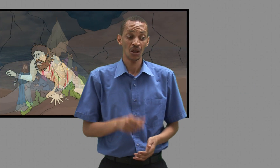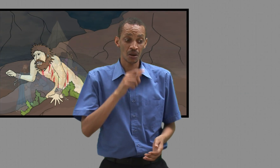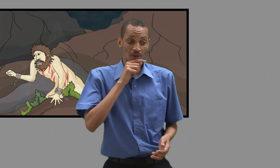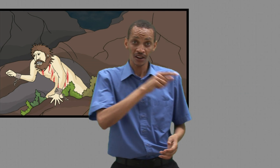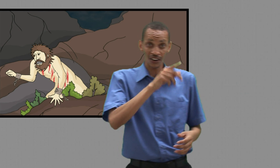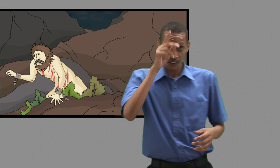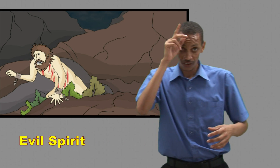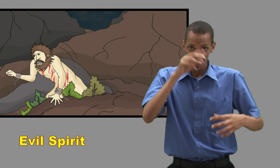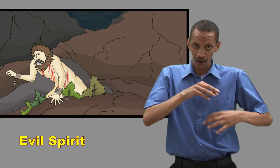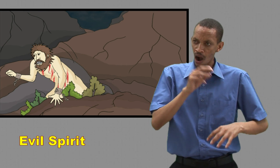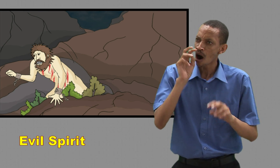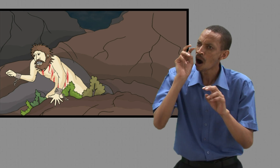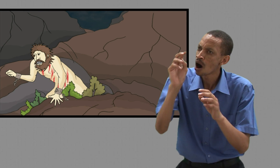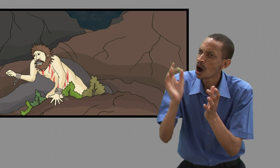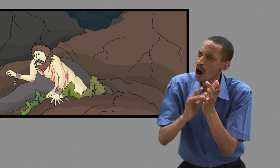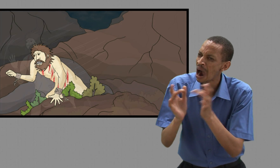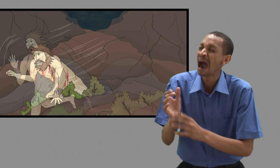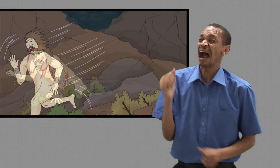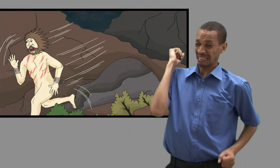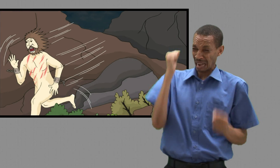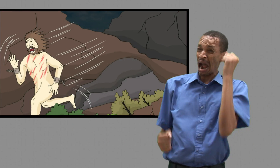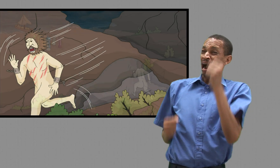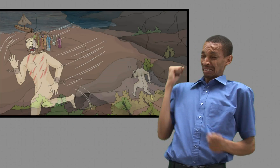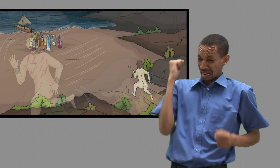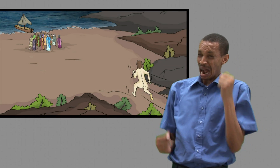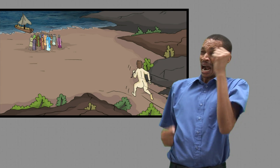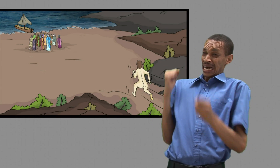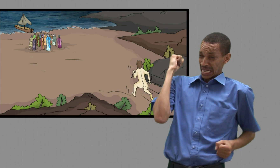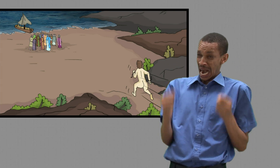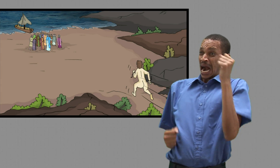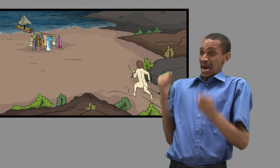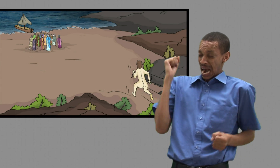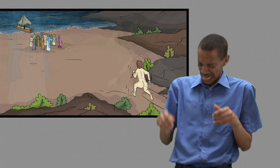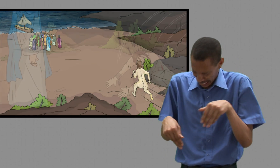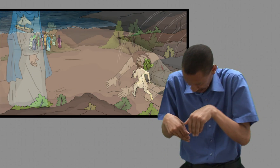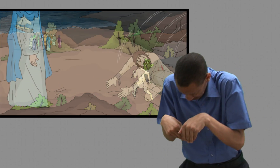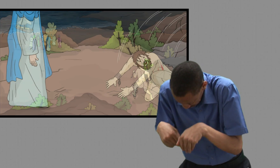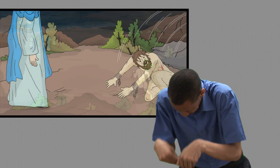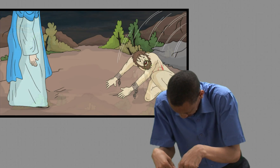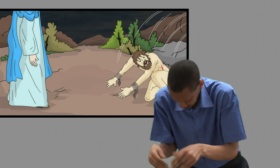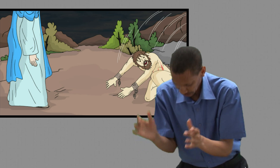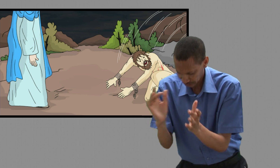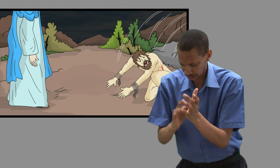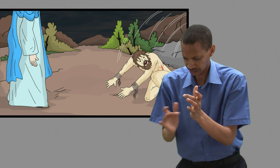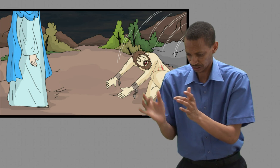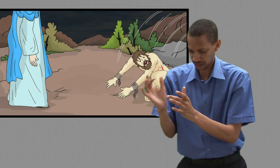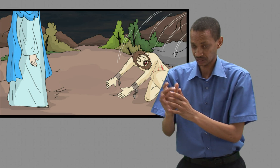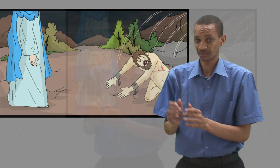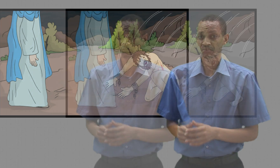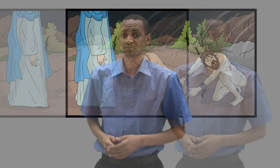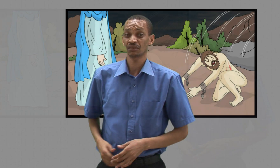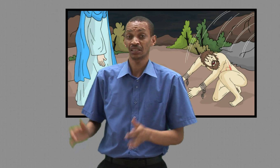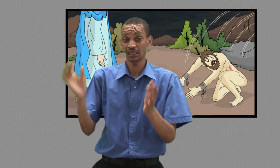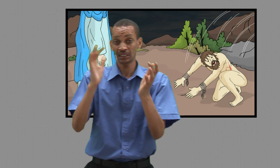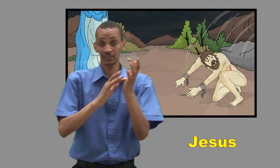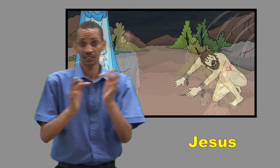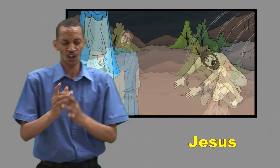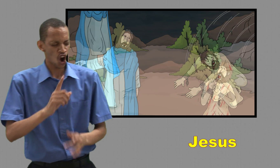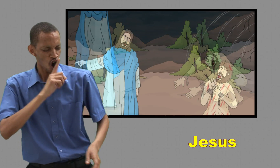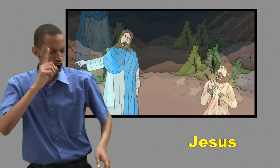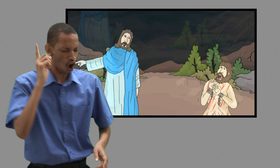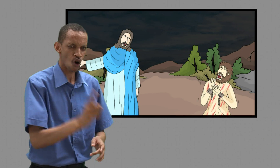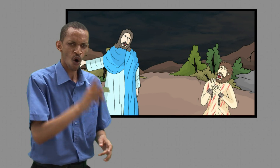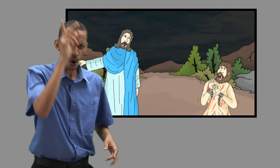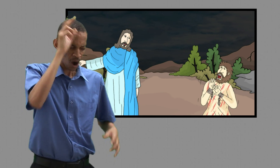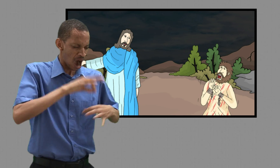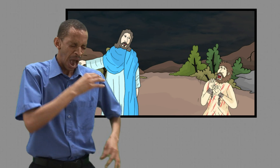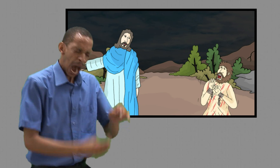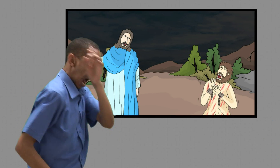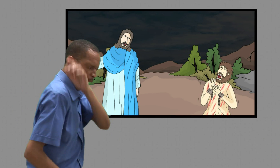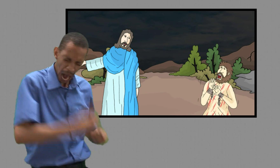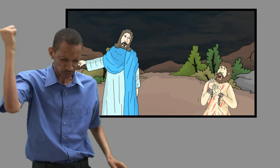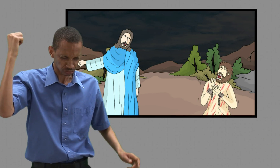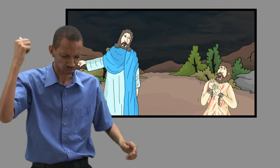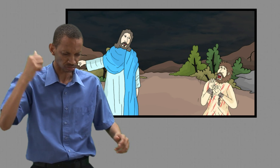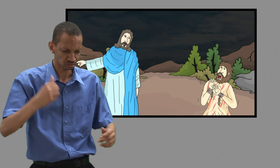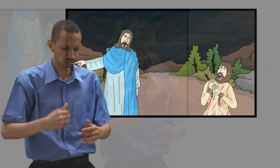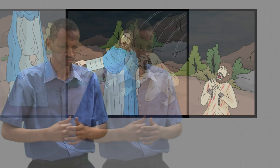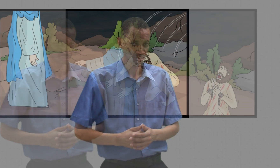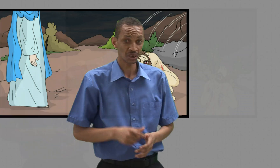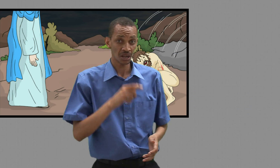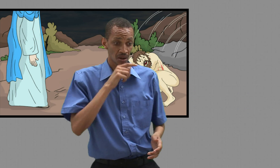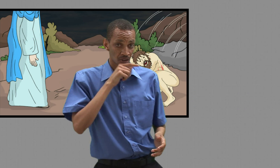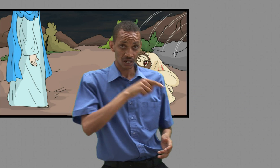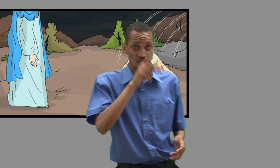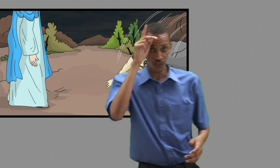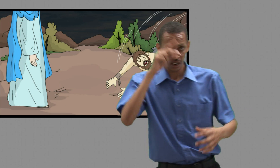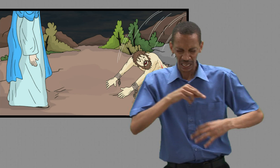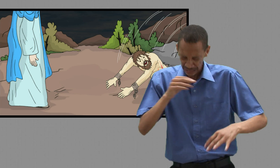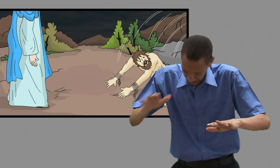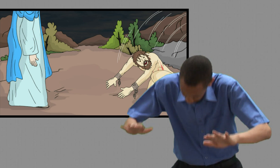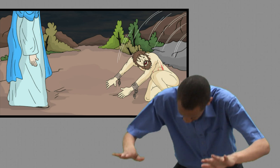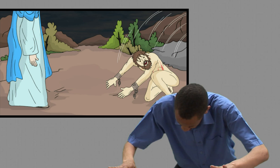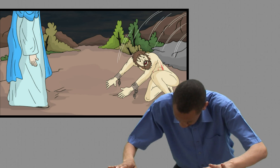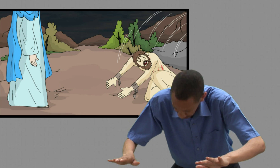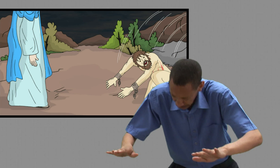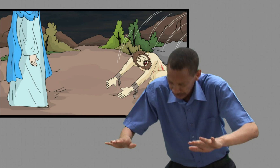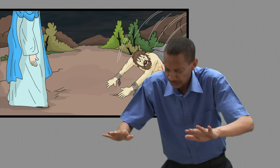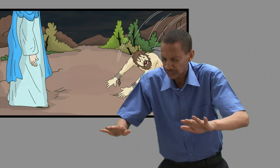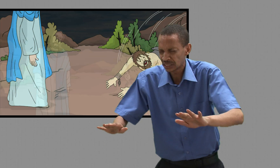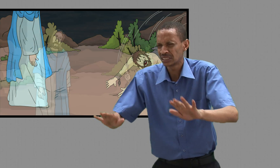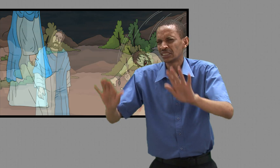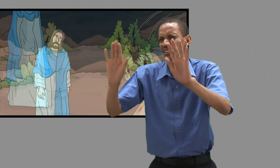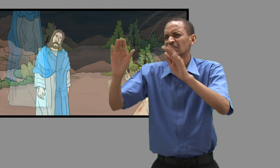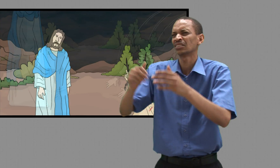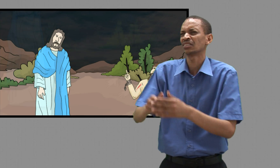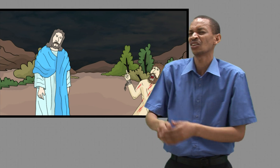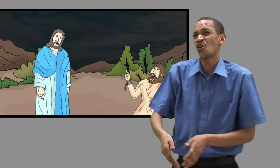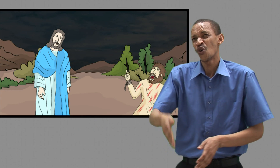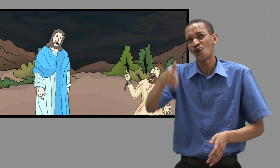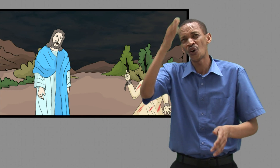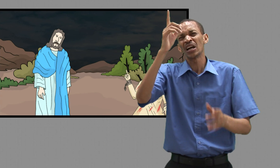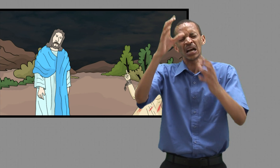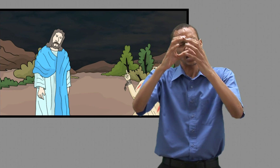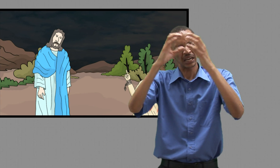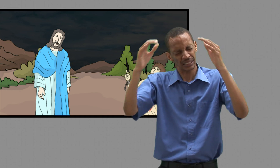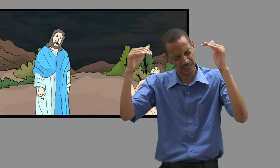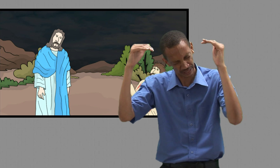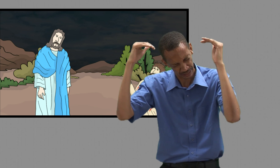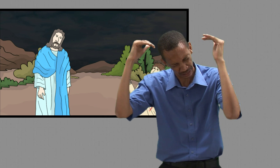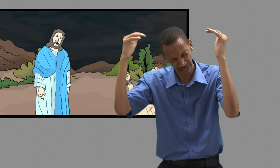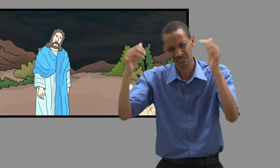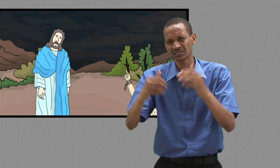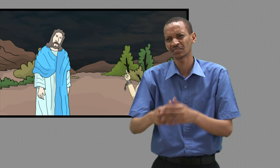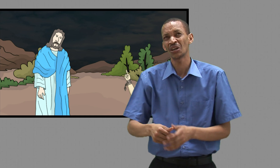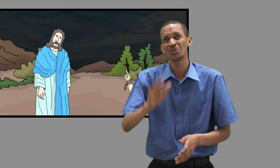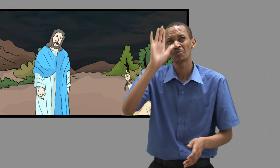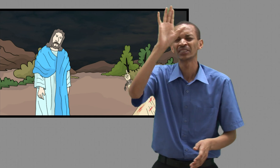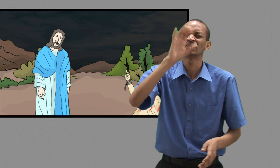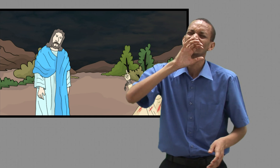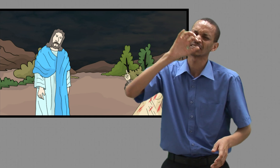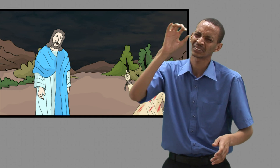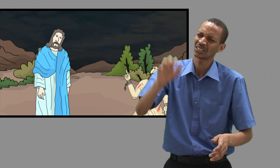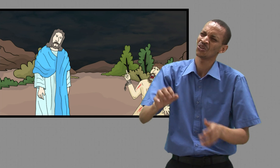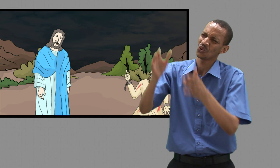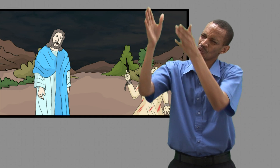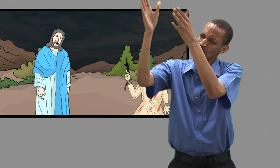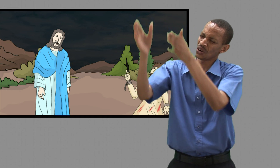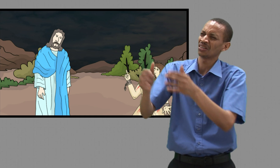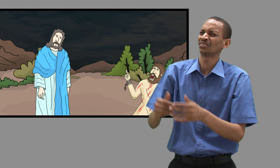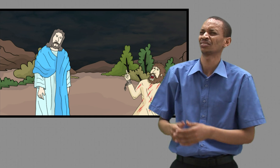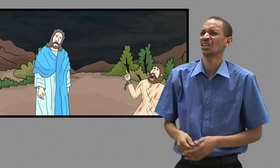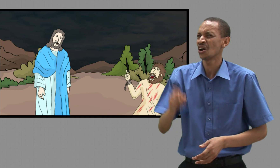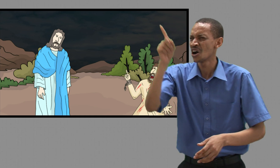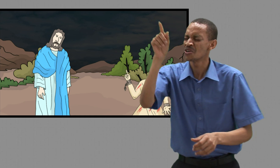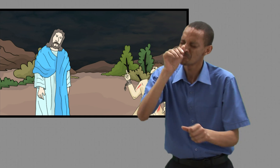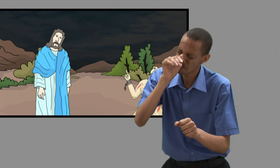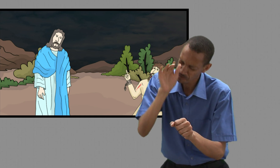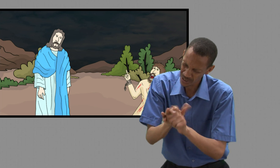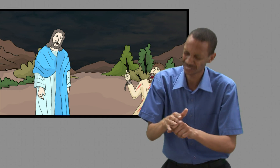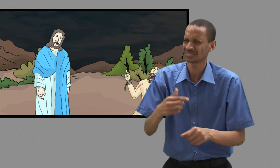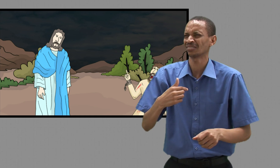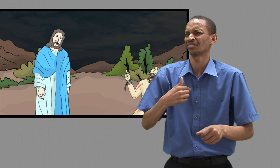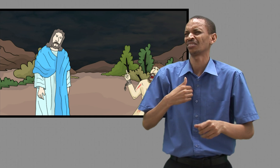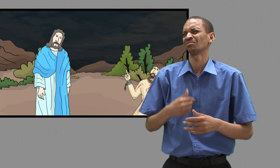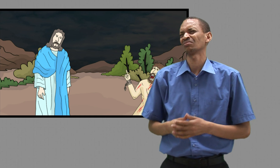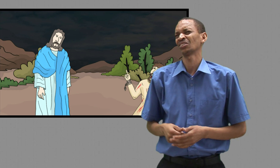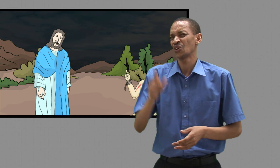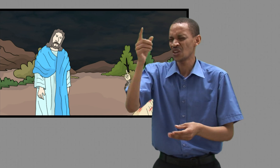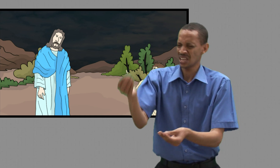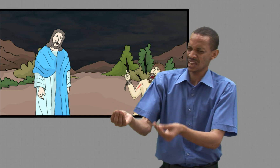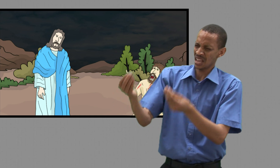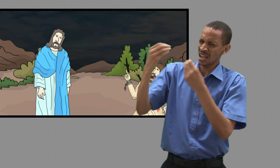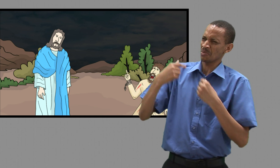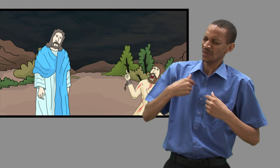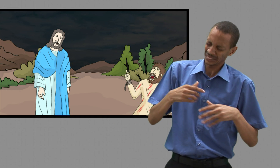When the man saw Jesus from a distance, he ran and fell on his knees before Him. And he shouted in a loud voice, “What do You want with me, Jesus, Son of the Most High God?